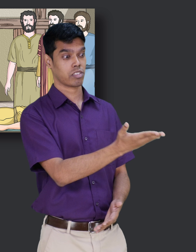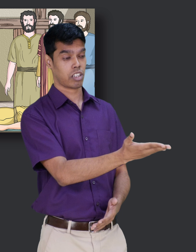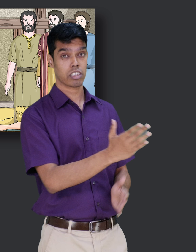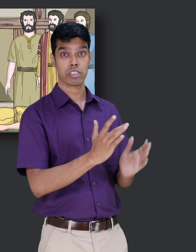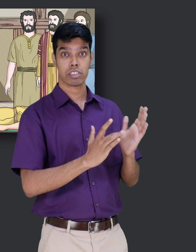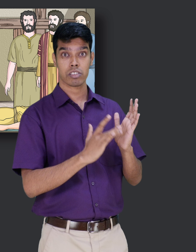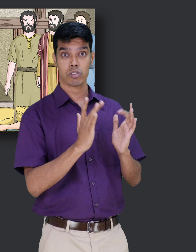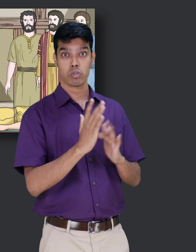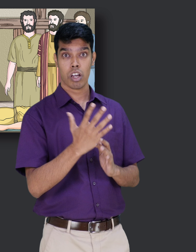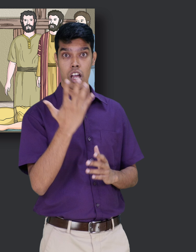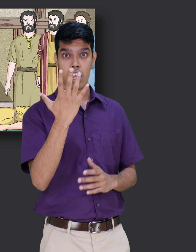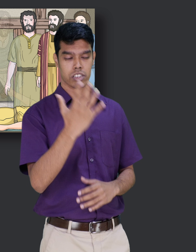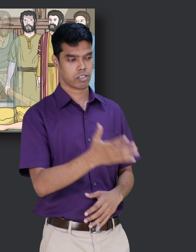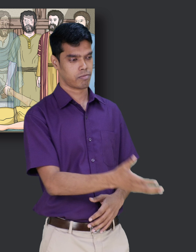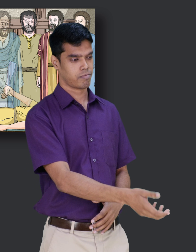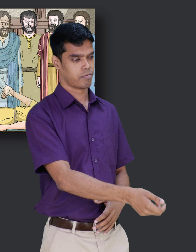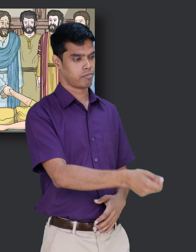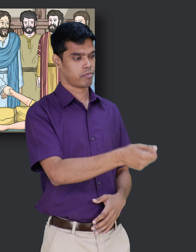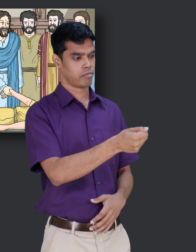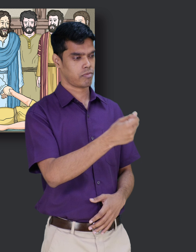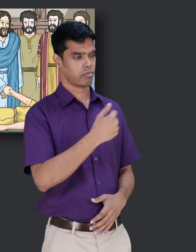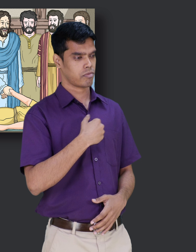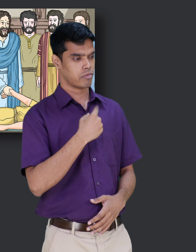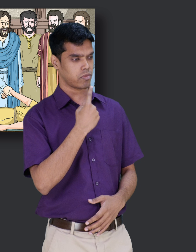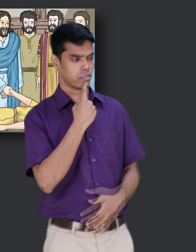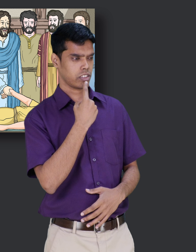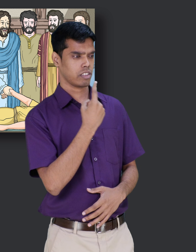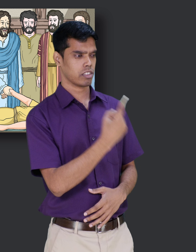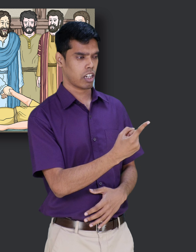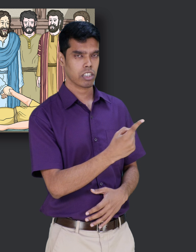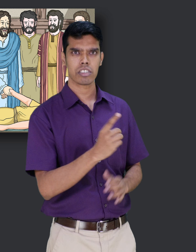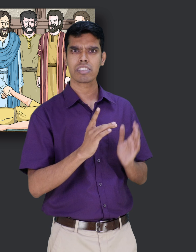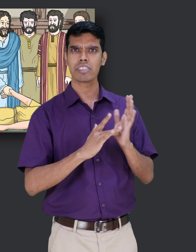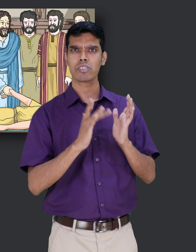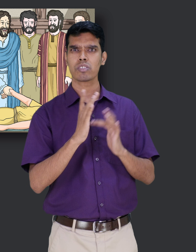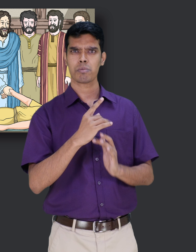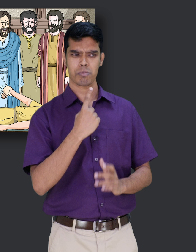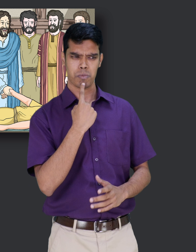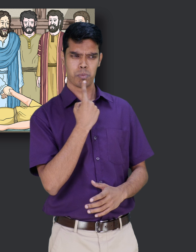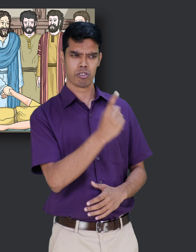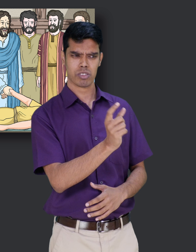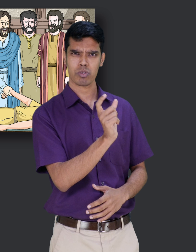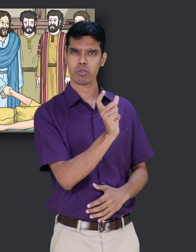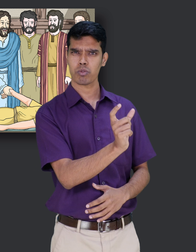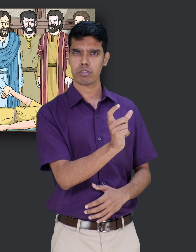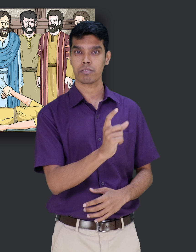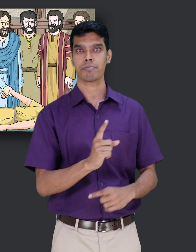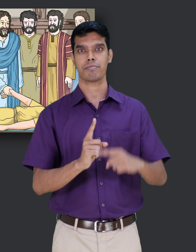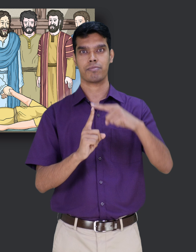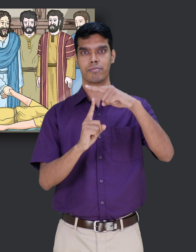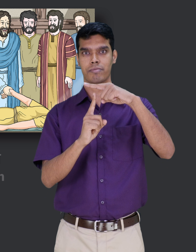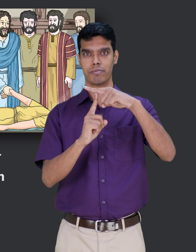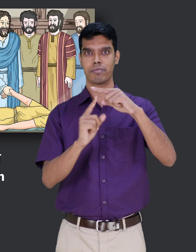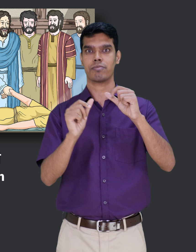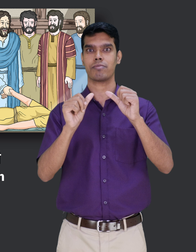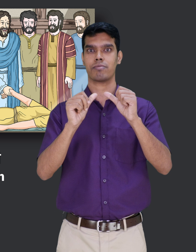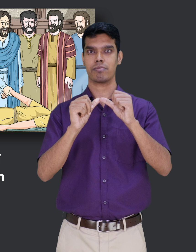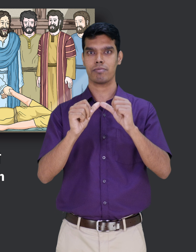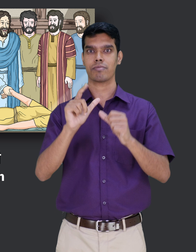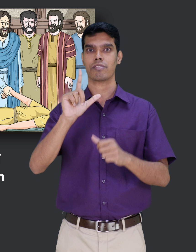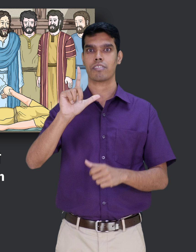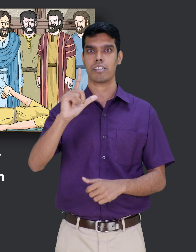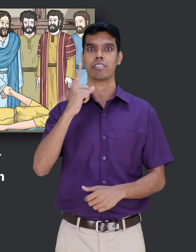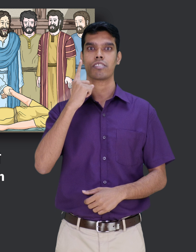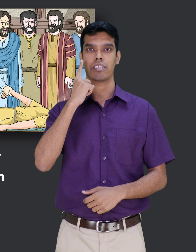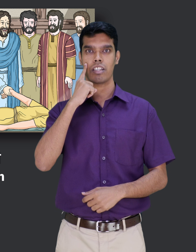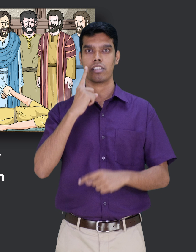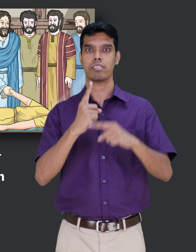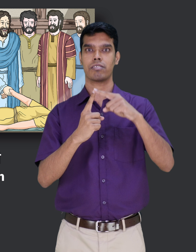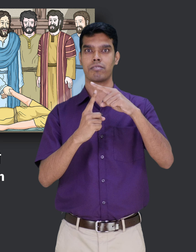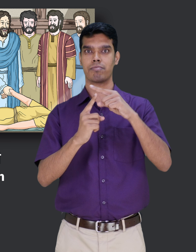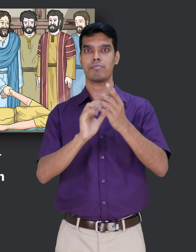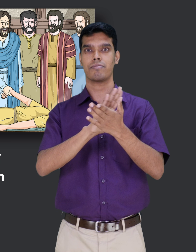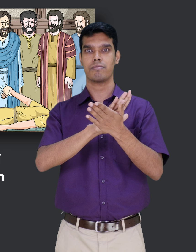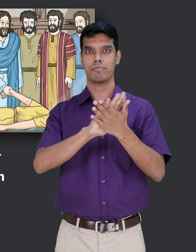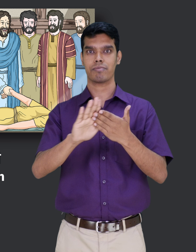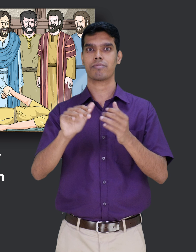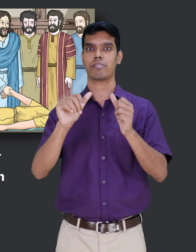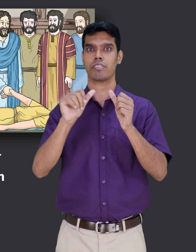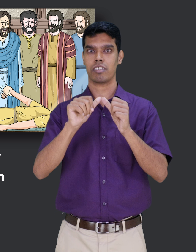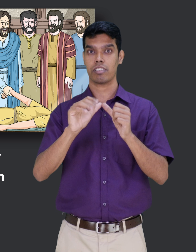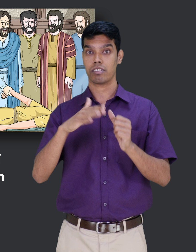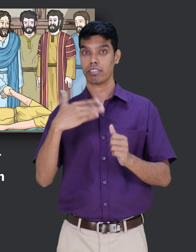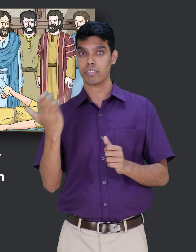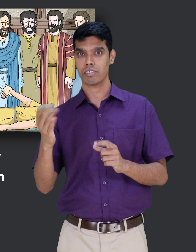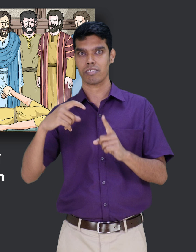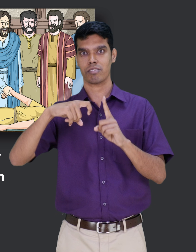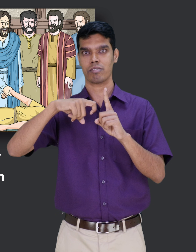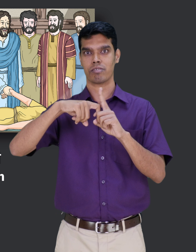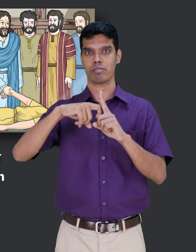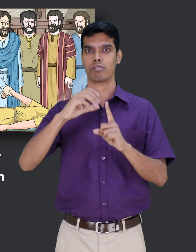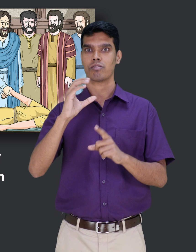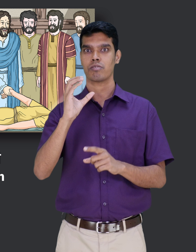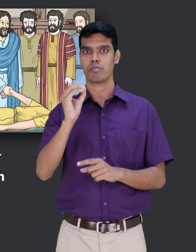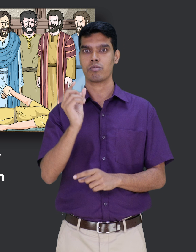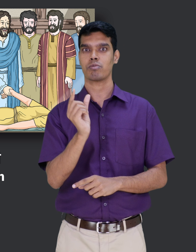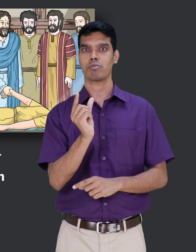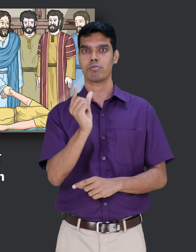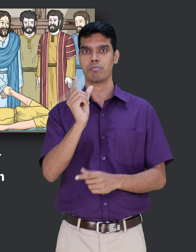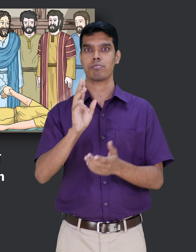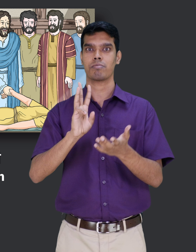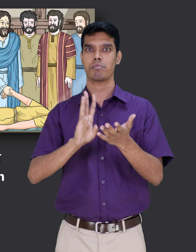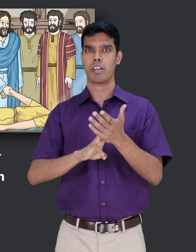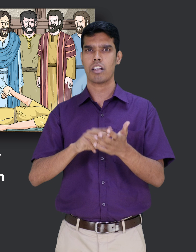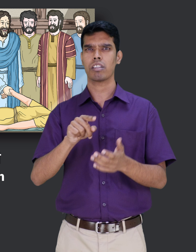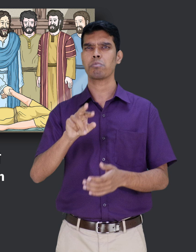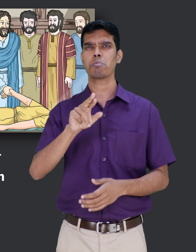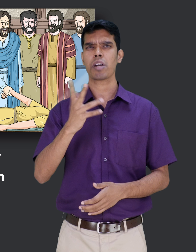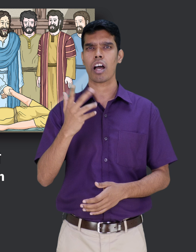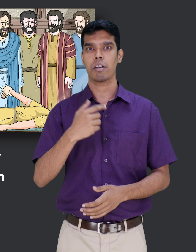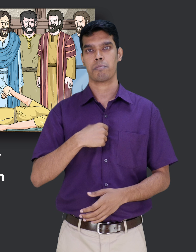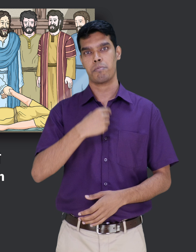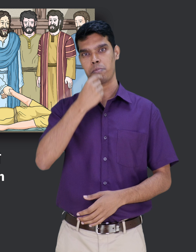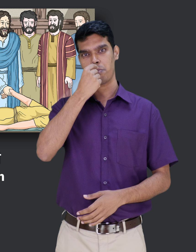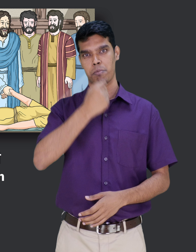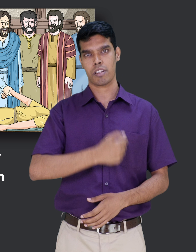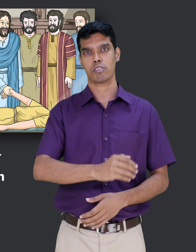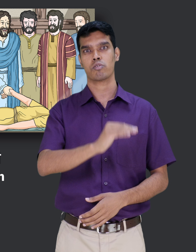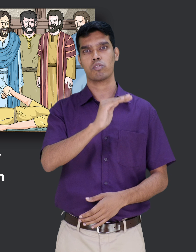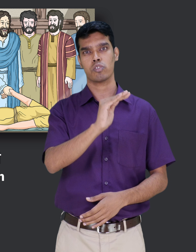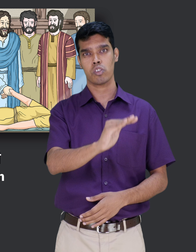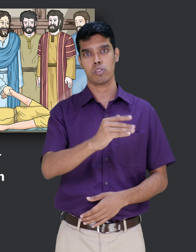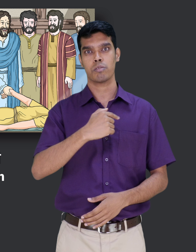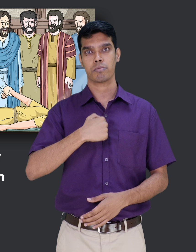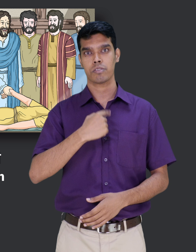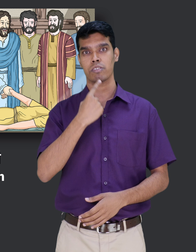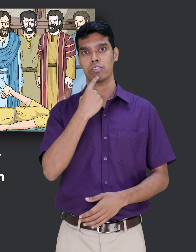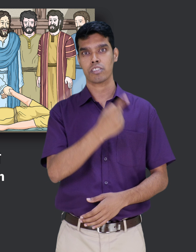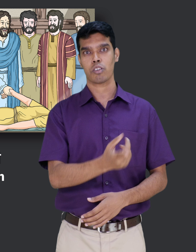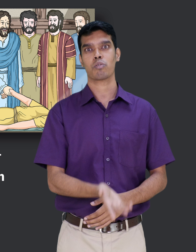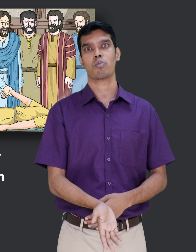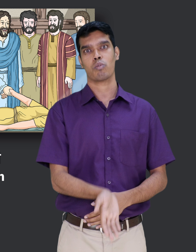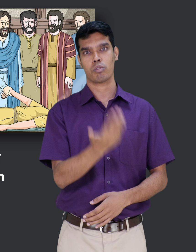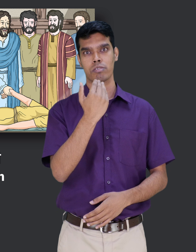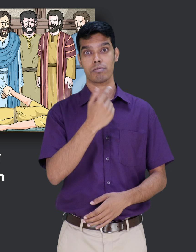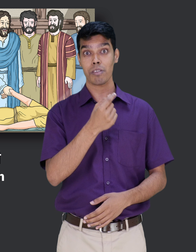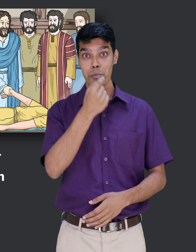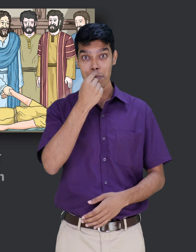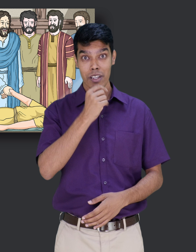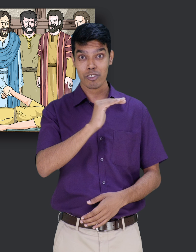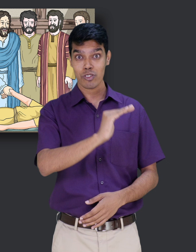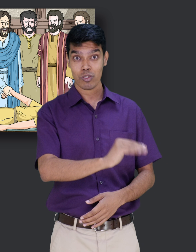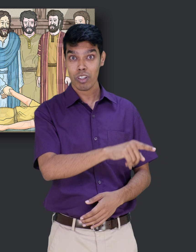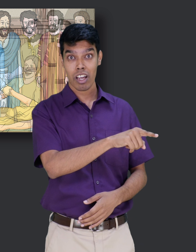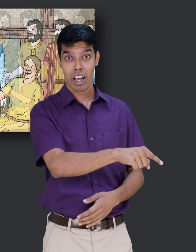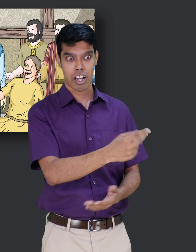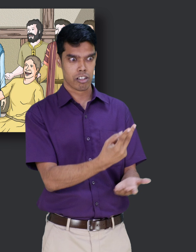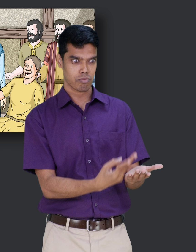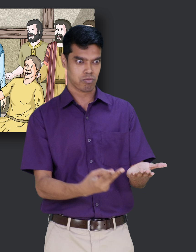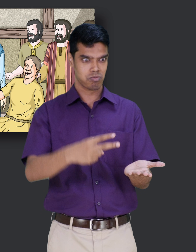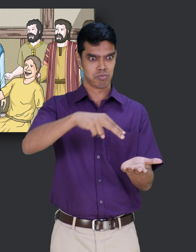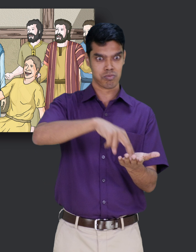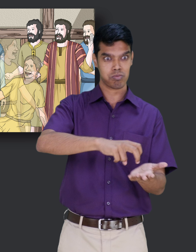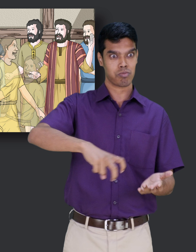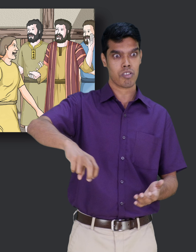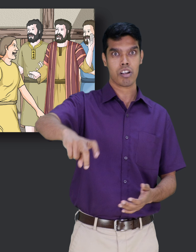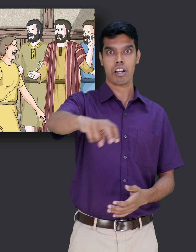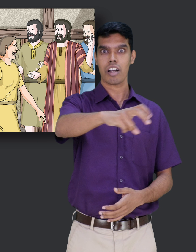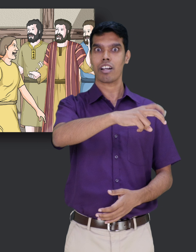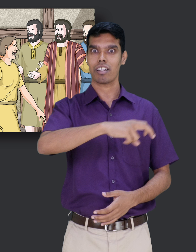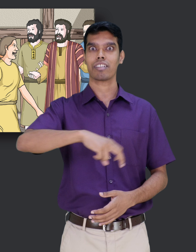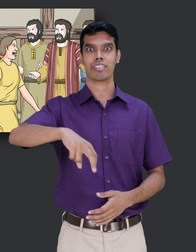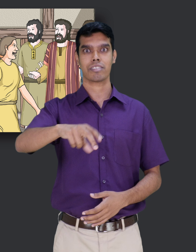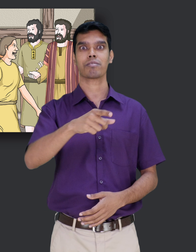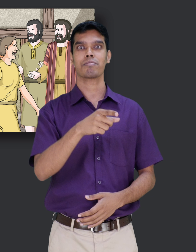Taking her by the hand, Jesus said, “Talitha koum!” which means, “Little girl, I say to you, get up!”